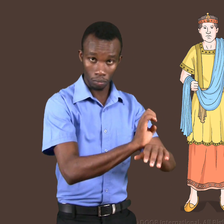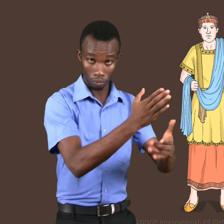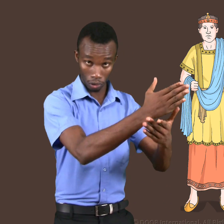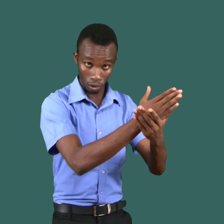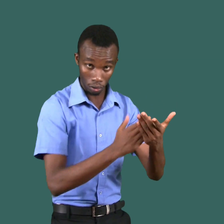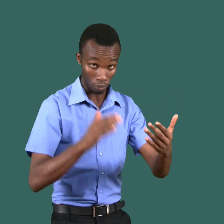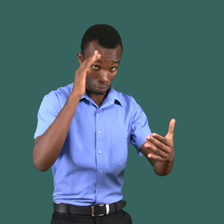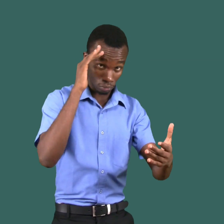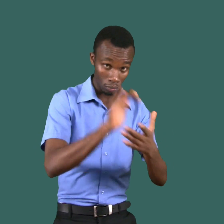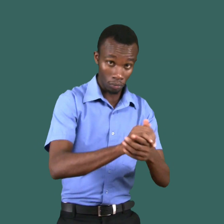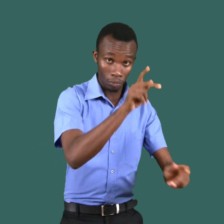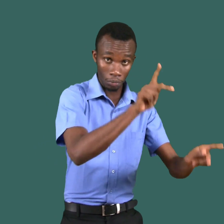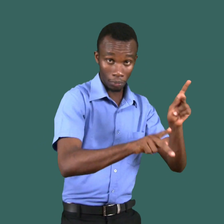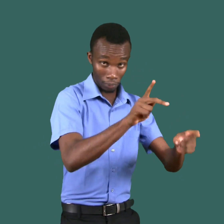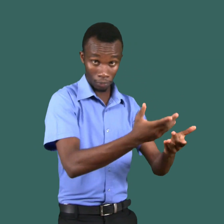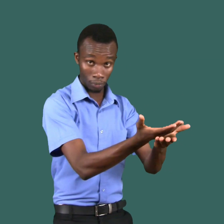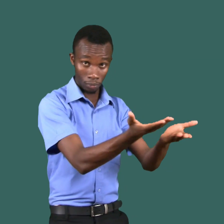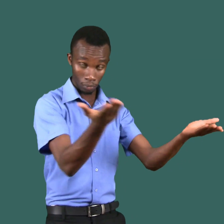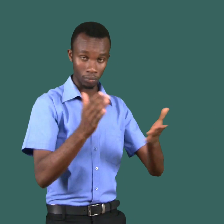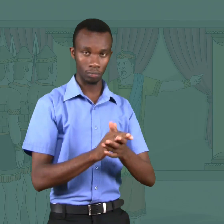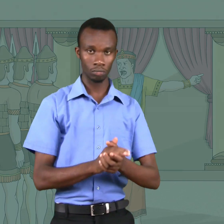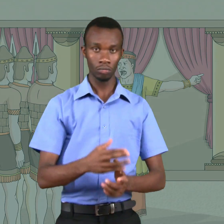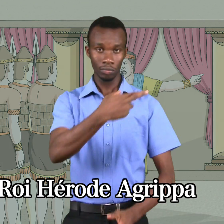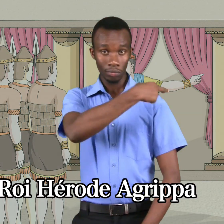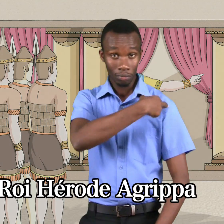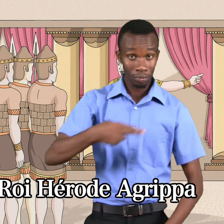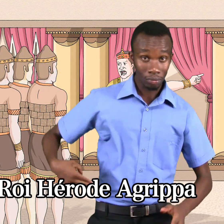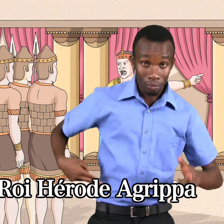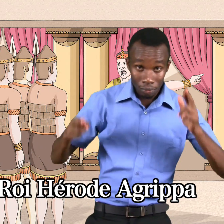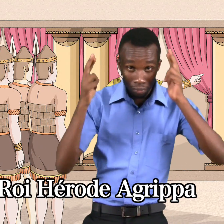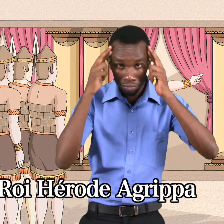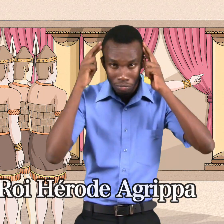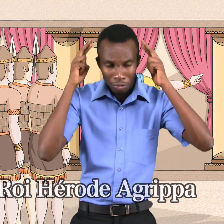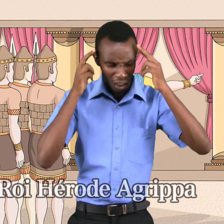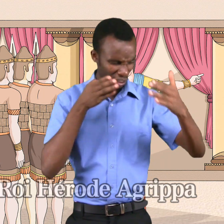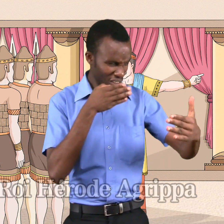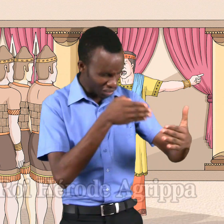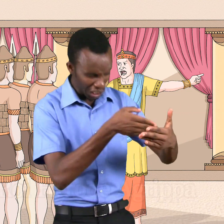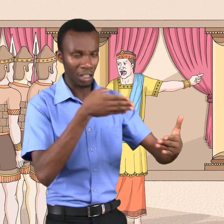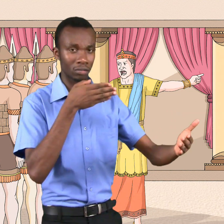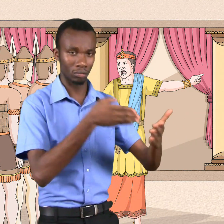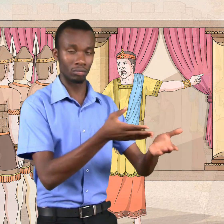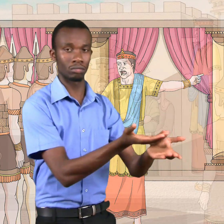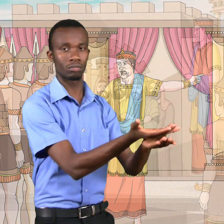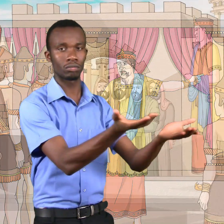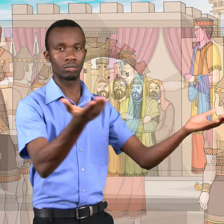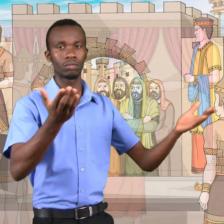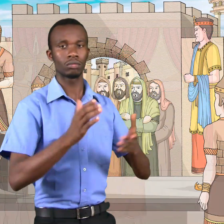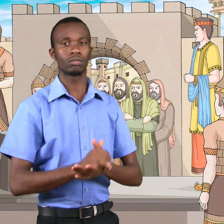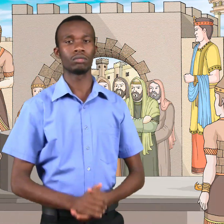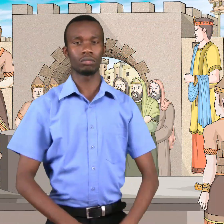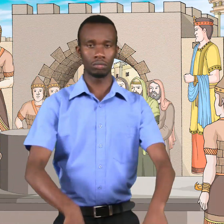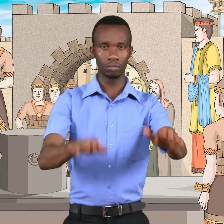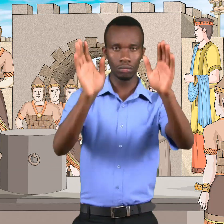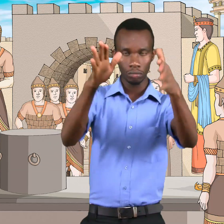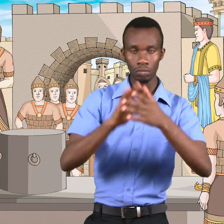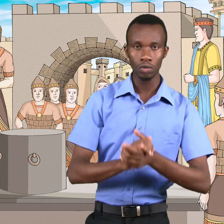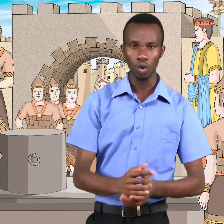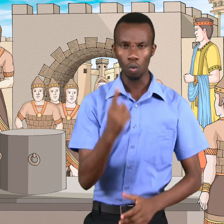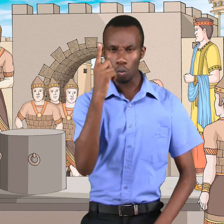About that time, King Herod reached out to harm some who belonged to the church.